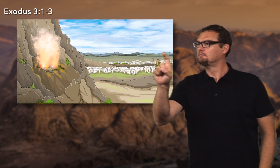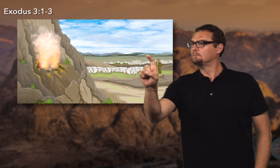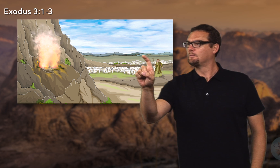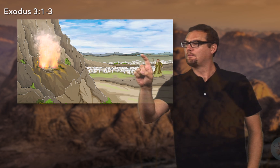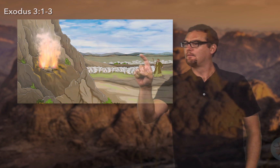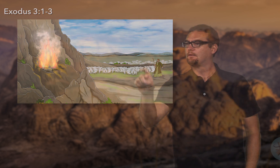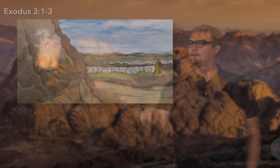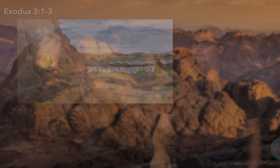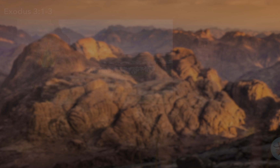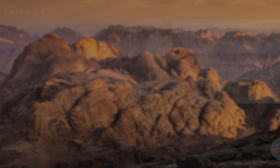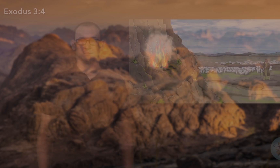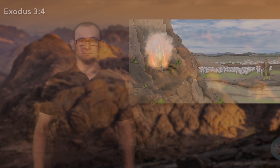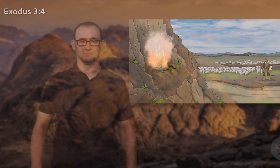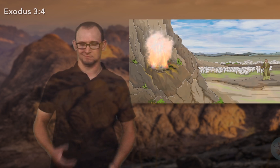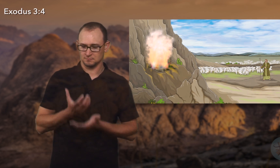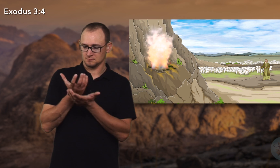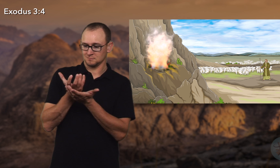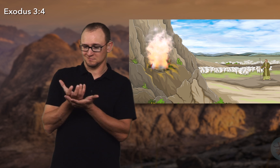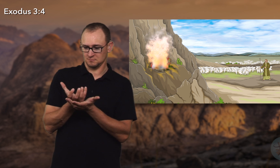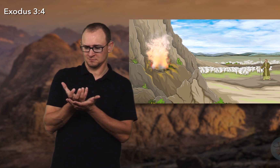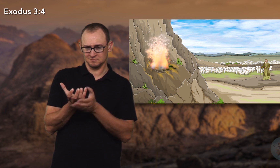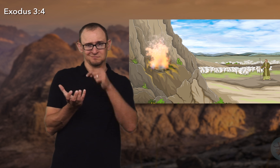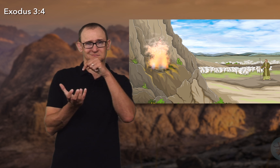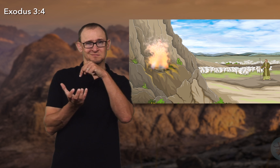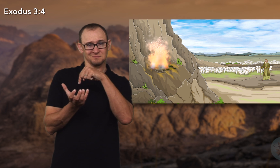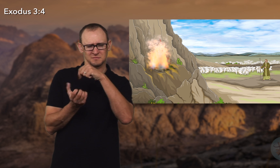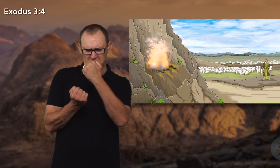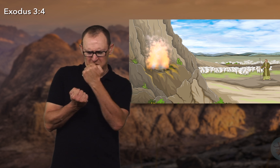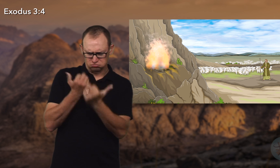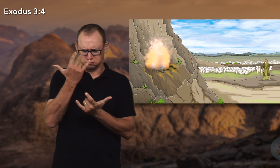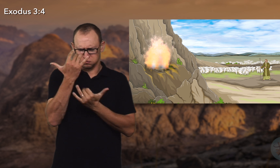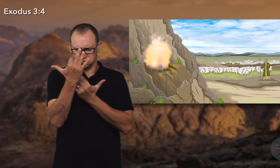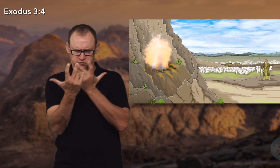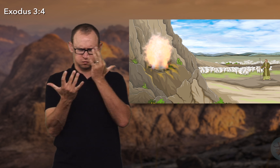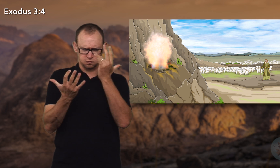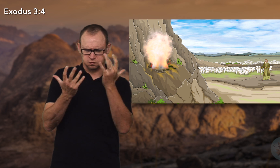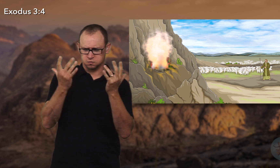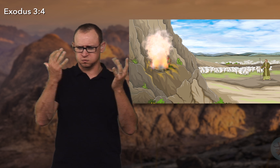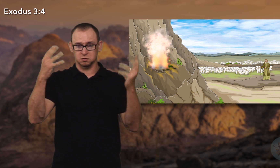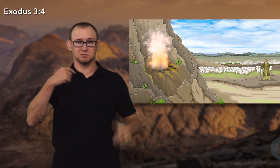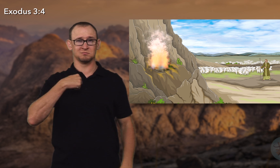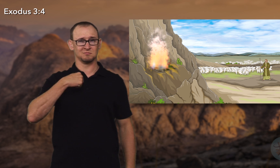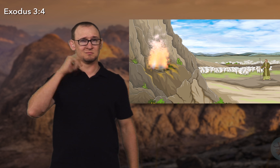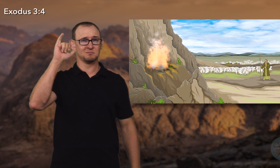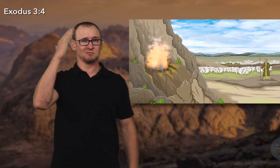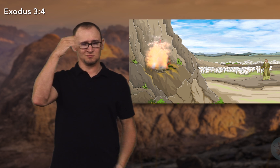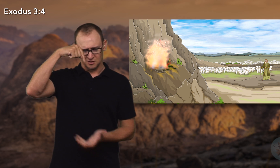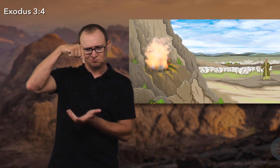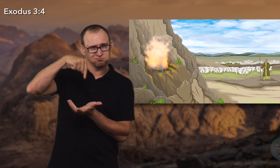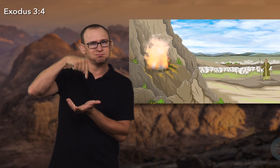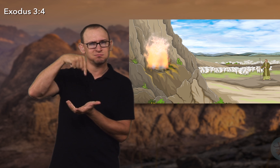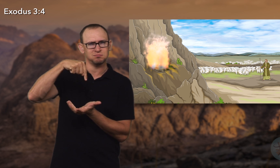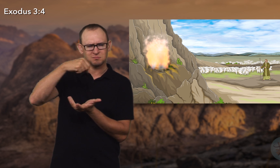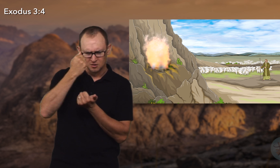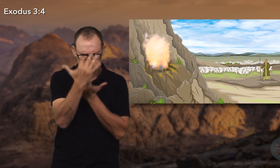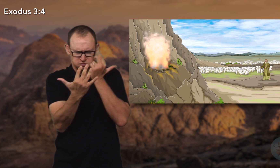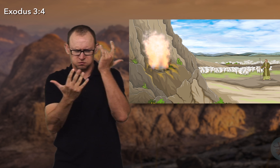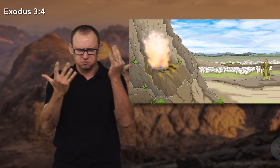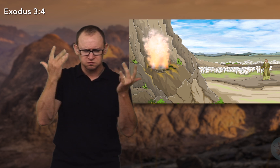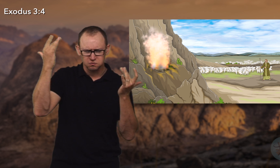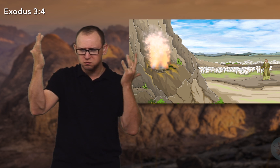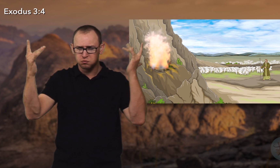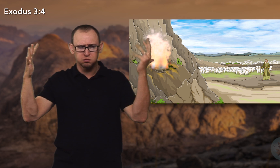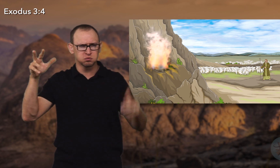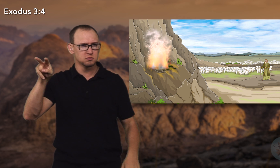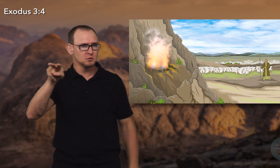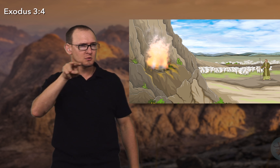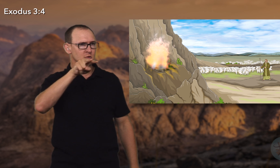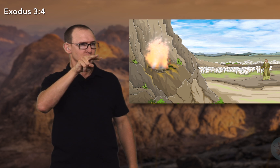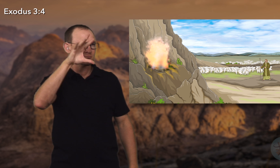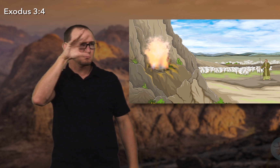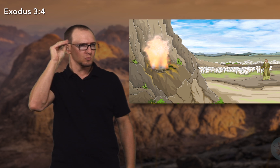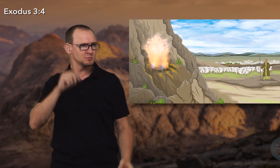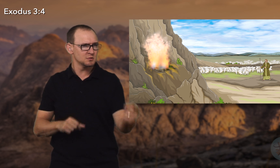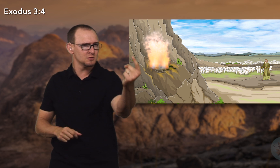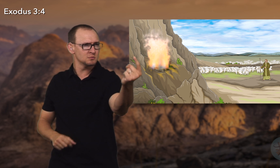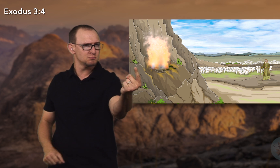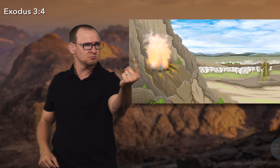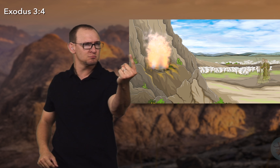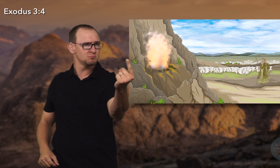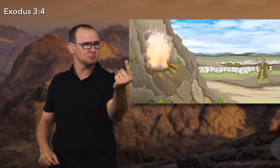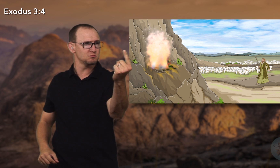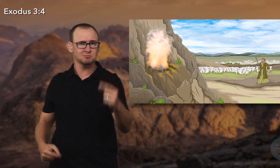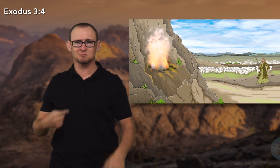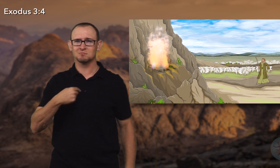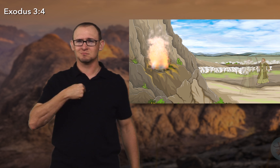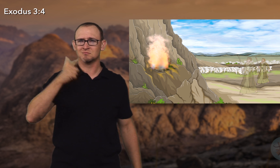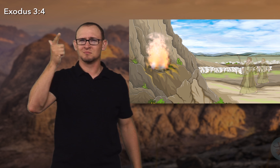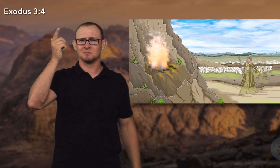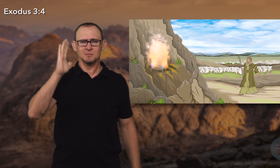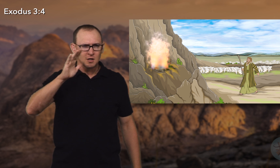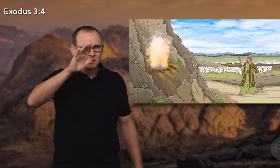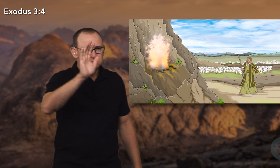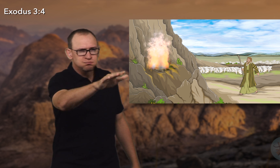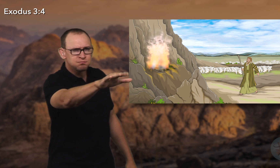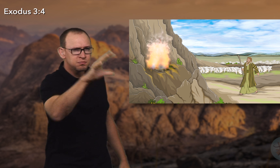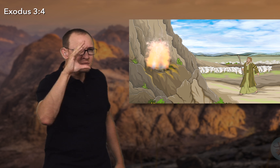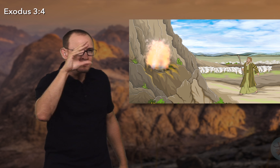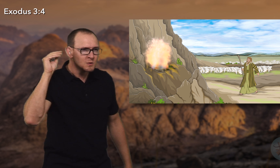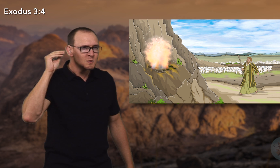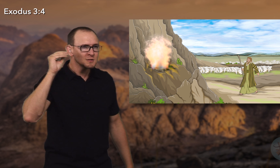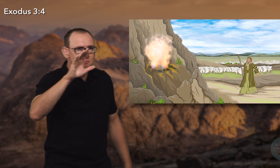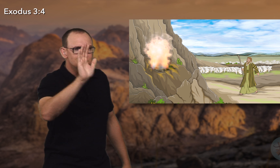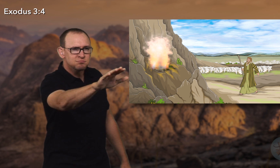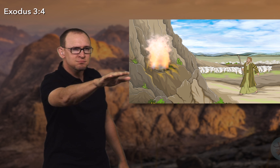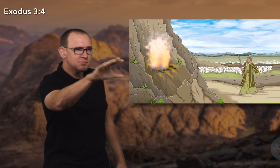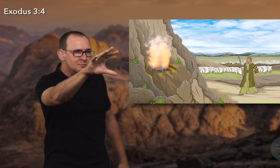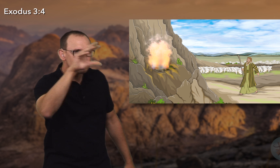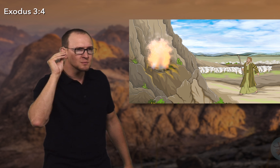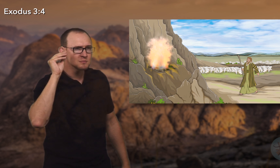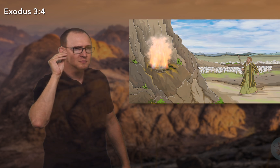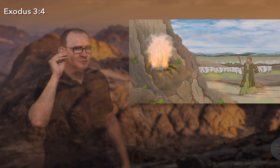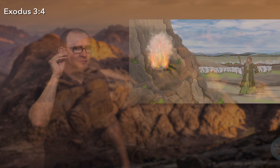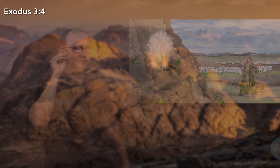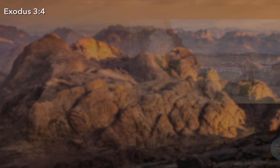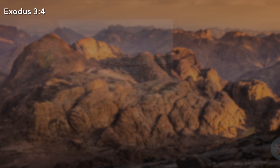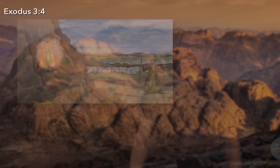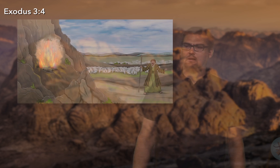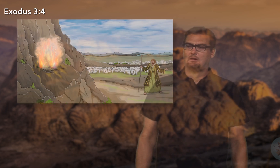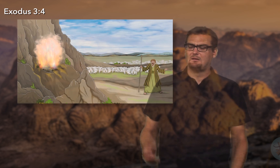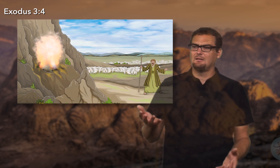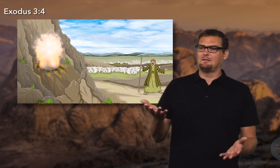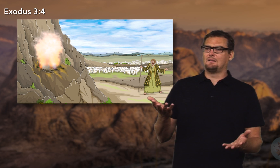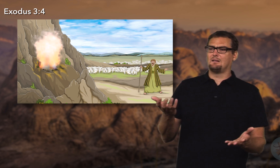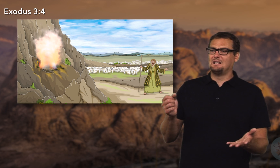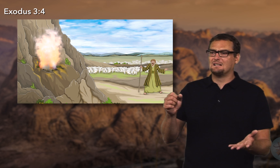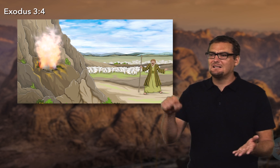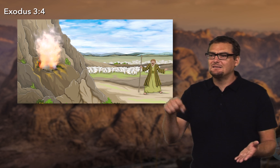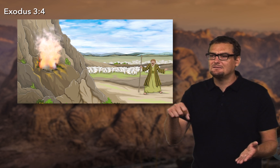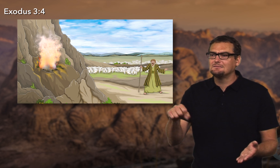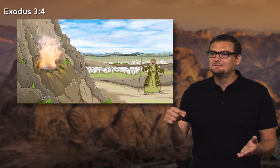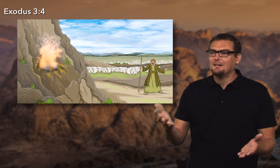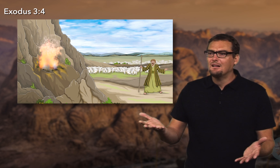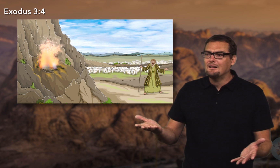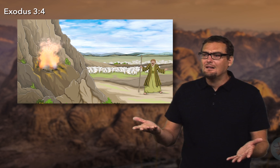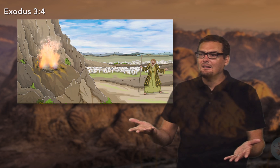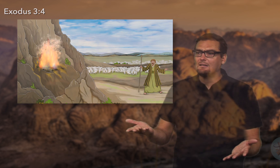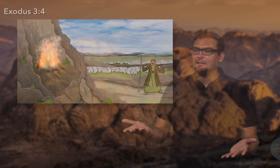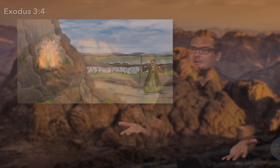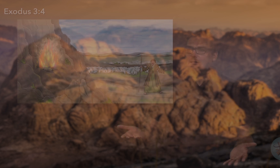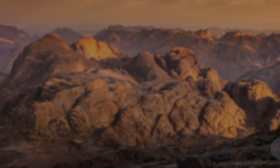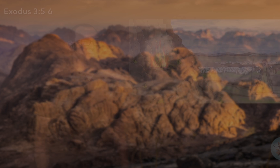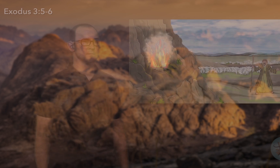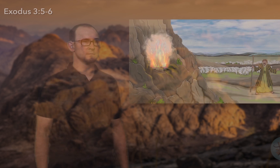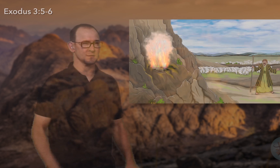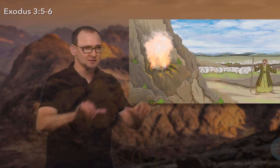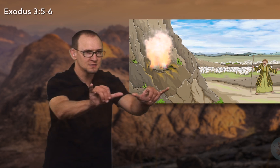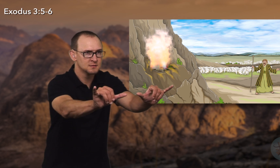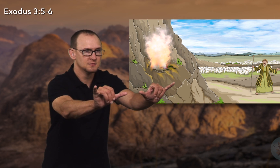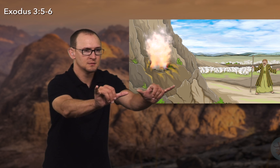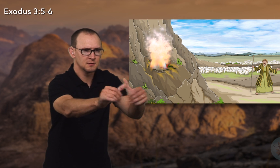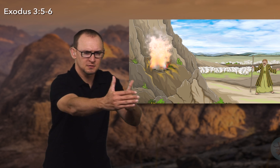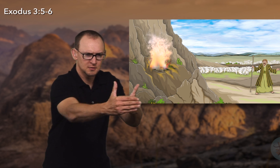When the LORD saw that he had gone over to look, God called out to him from within the bush, “Moses, Moses!” “Here I am,” he answered.